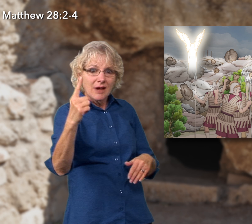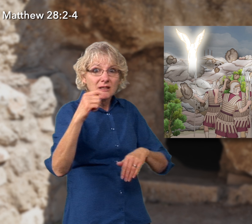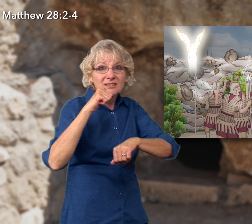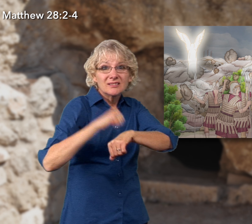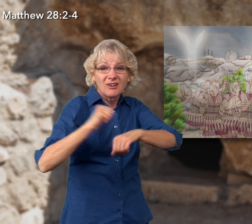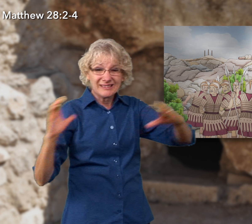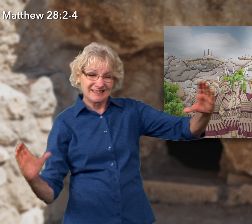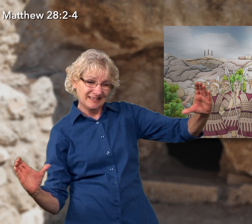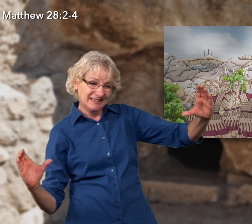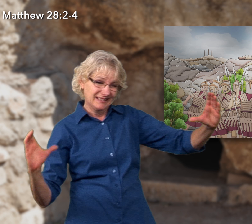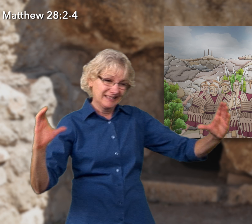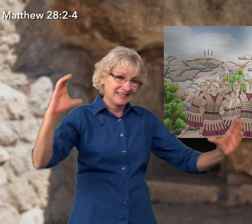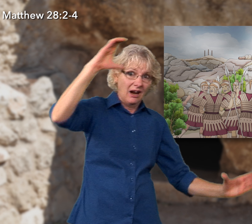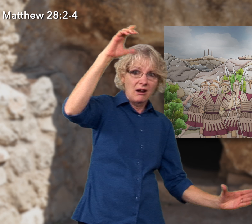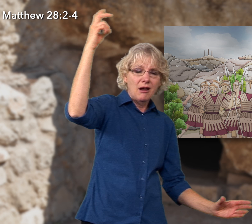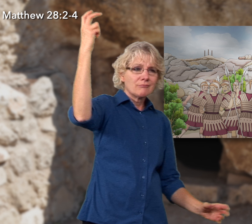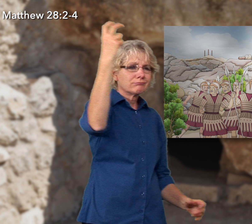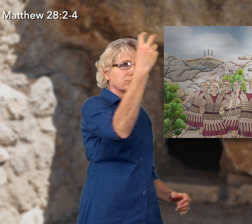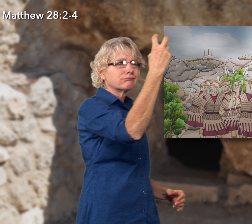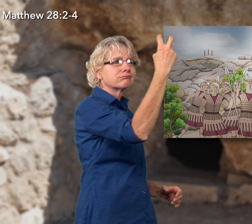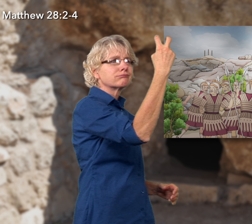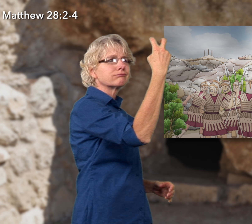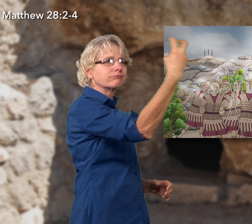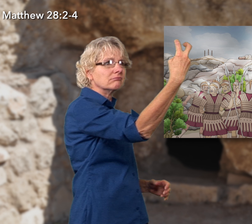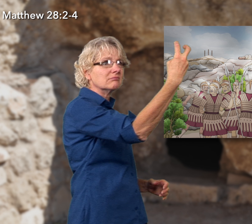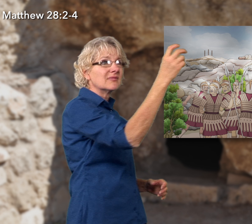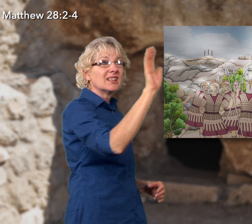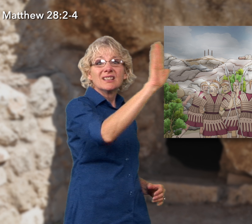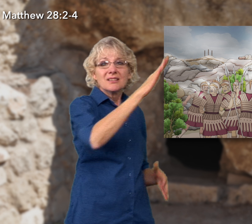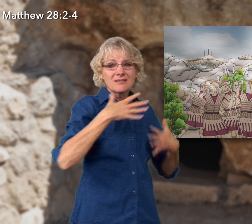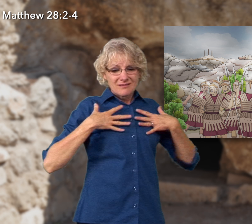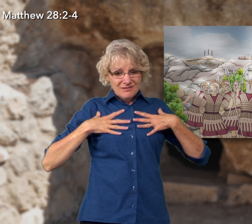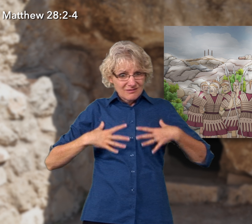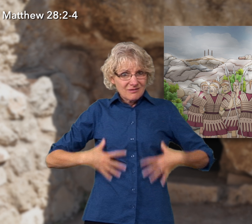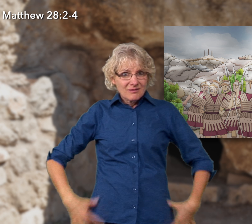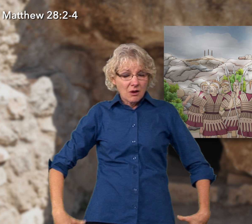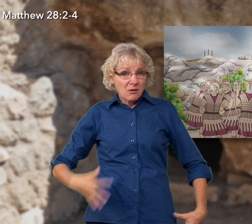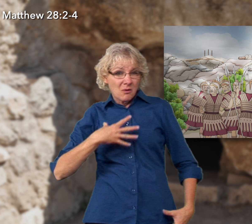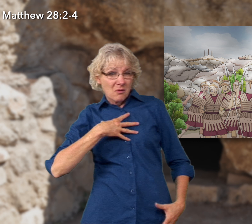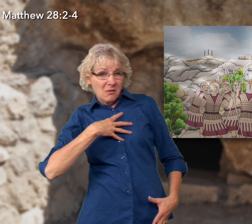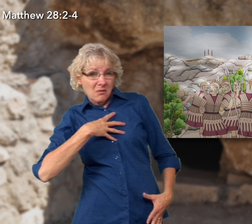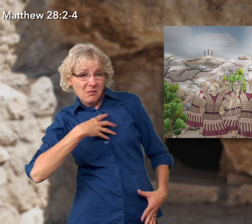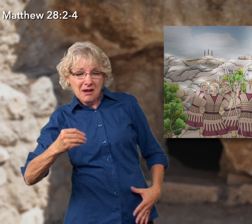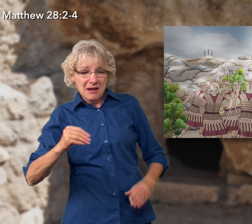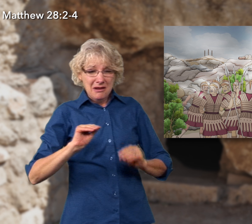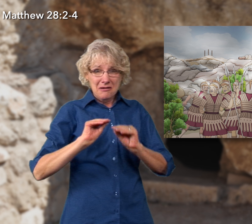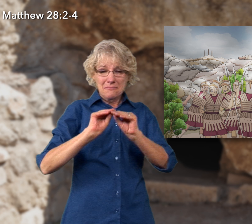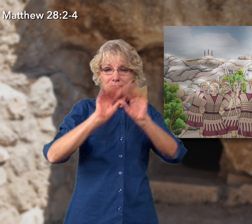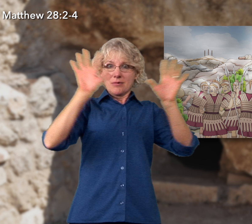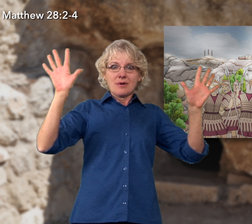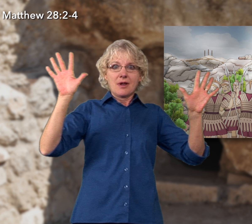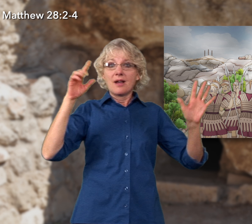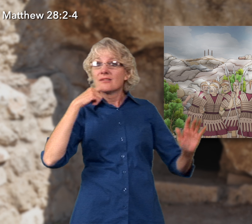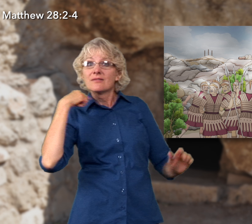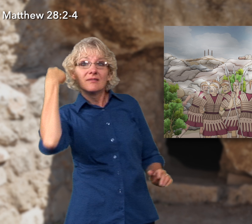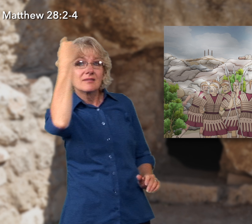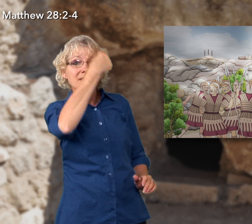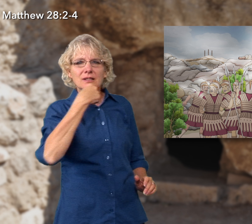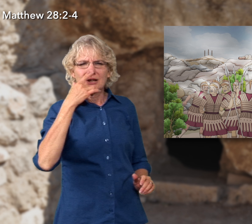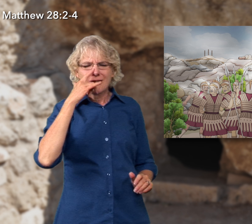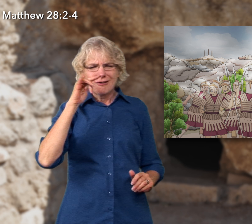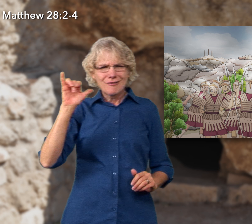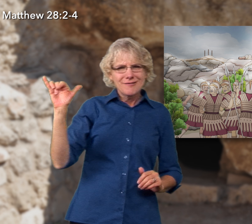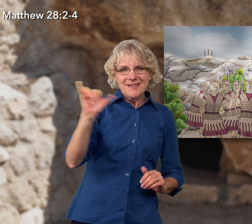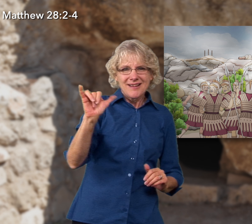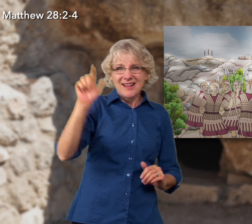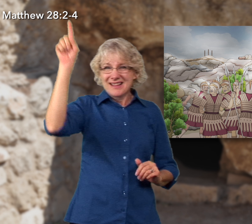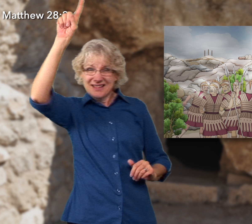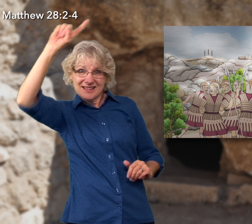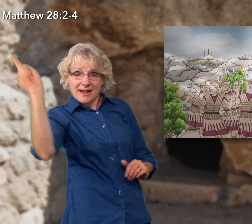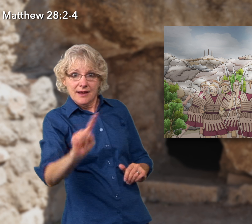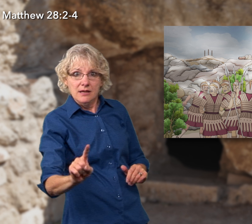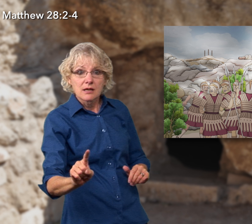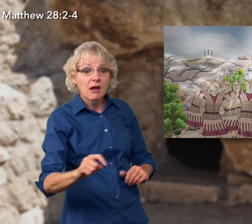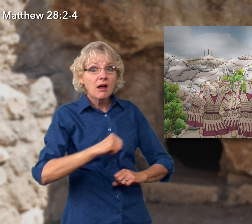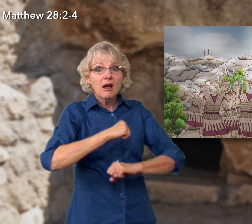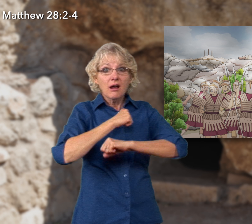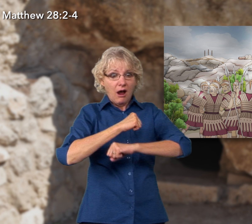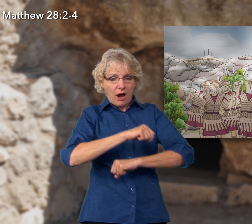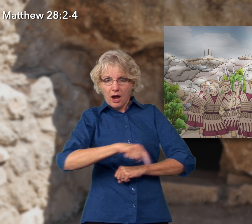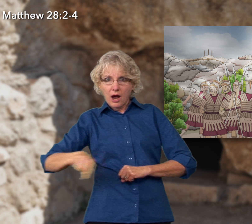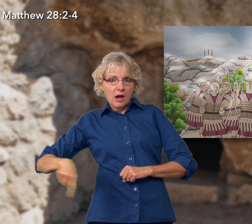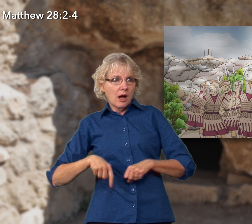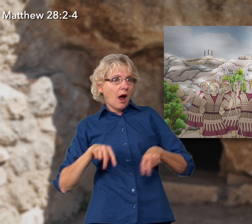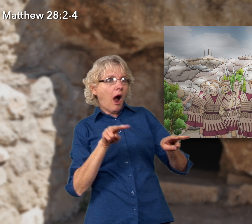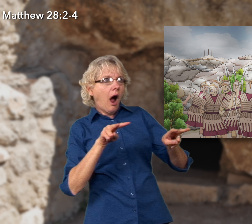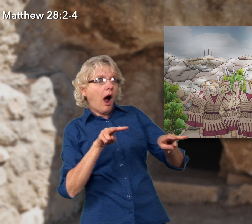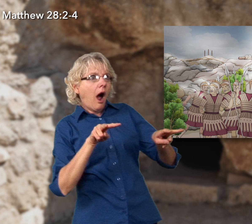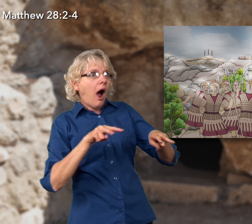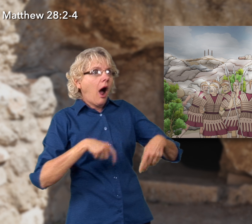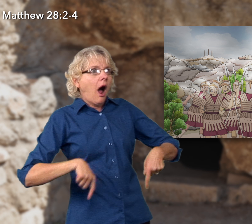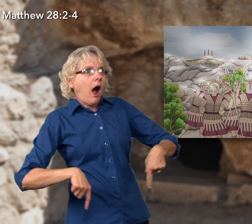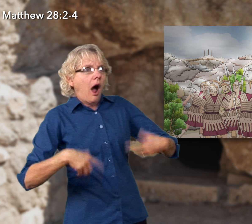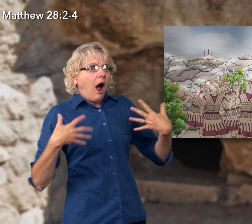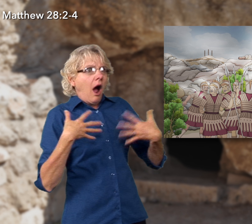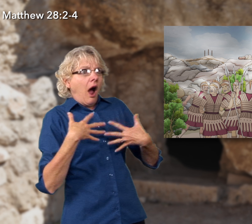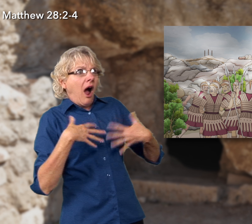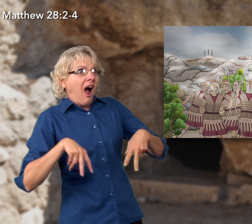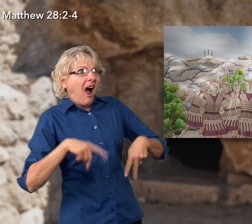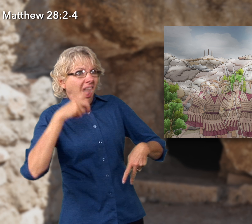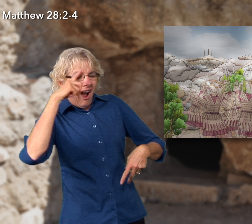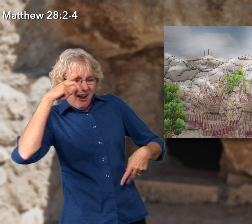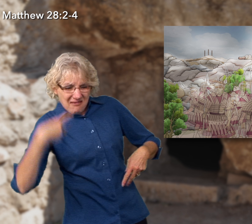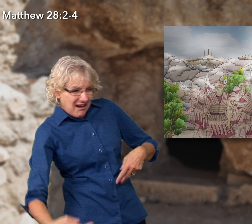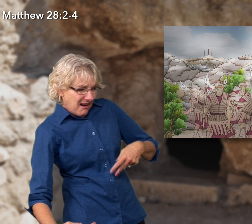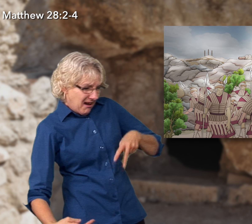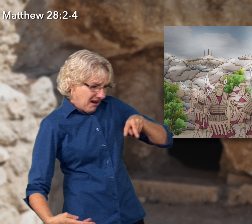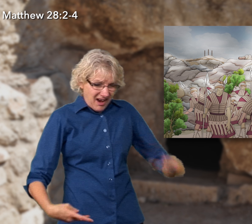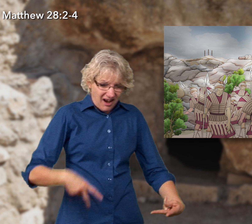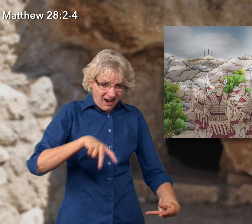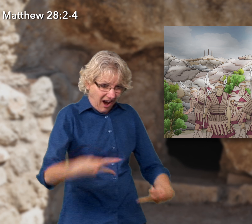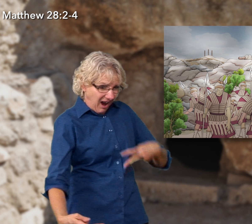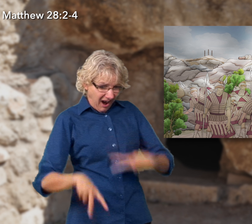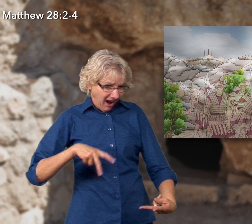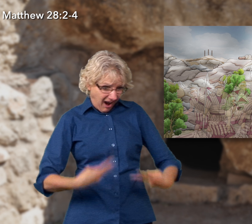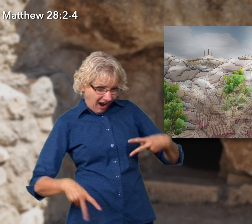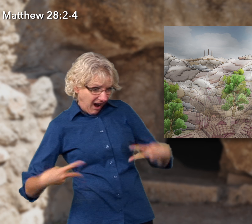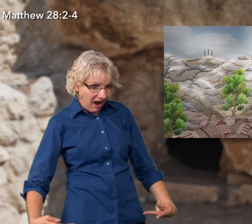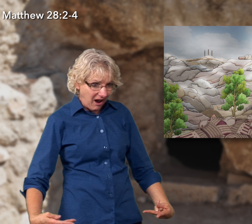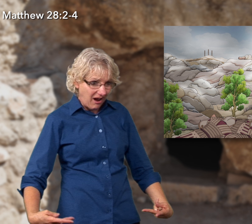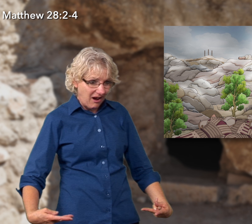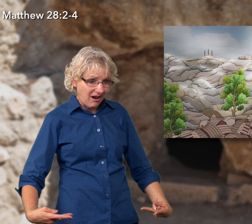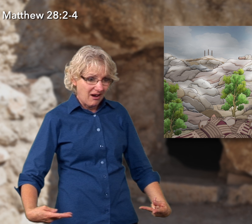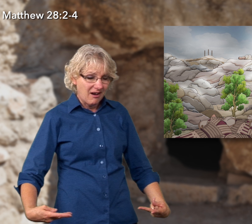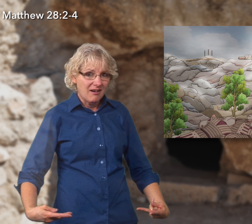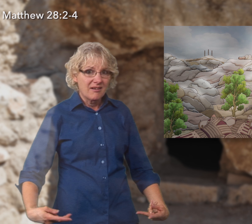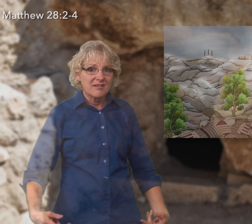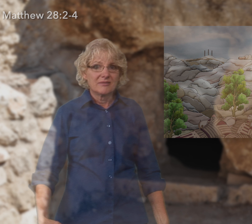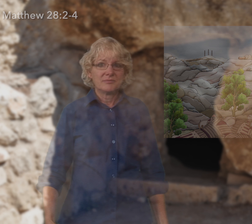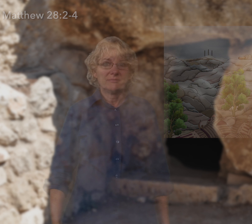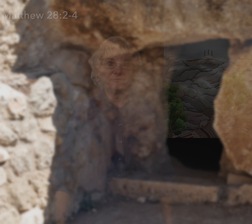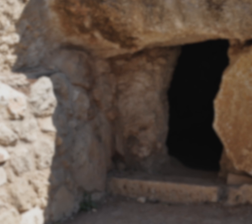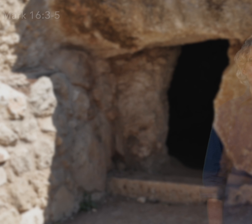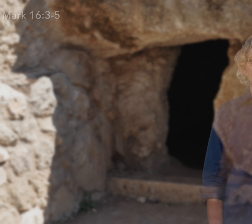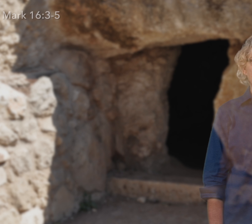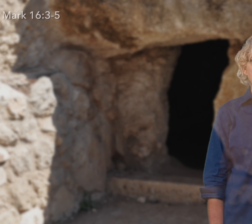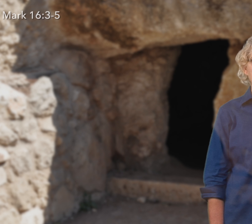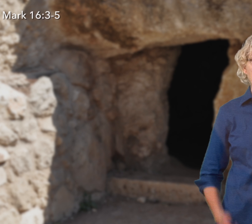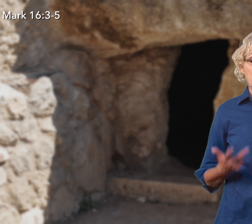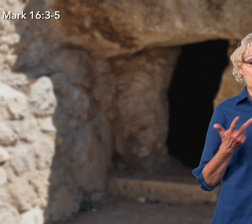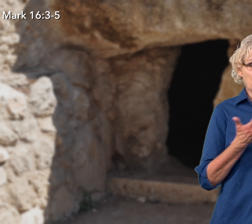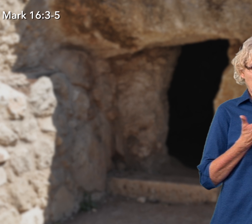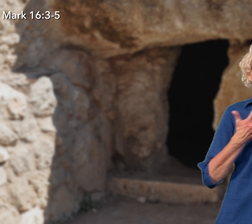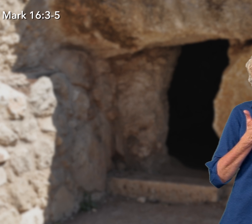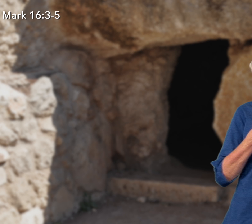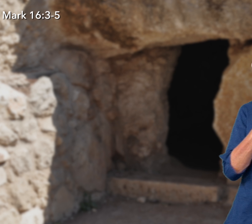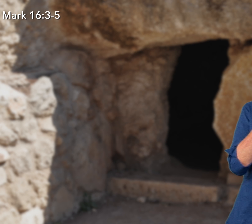His appearance was like lightning, and his clothes were white as snow. The guards trembled in fear of him and became like dead men.